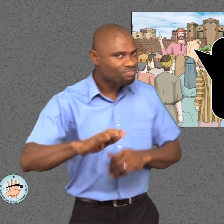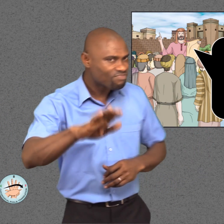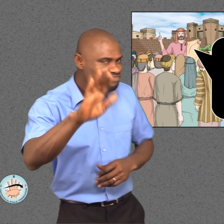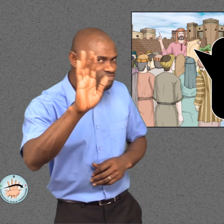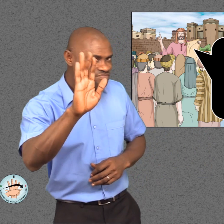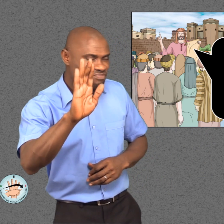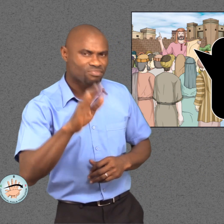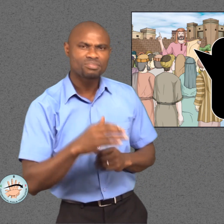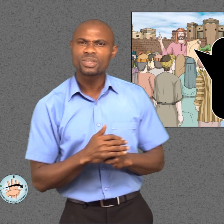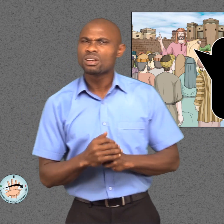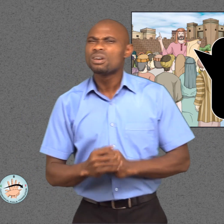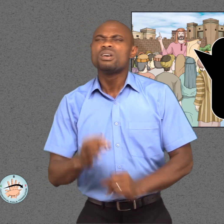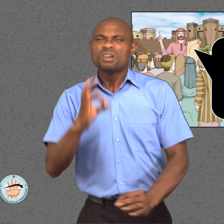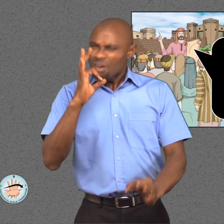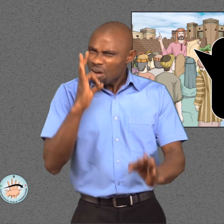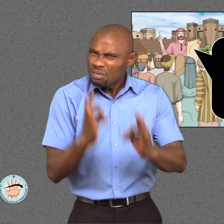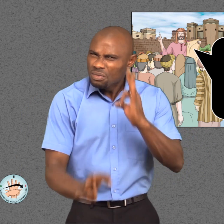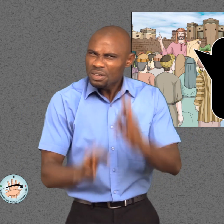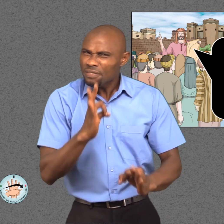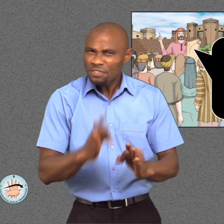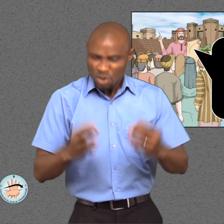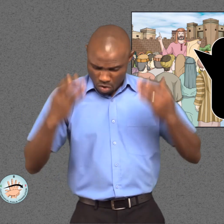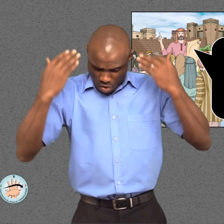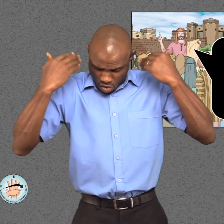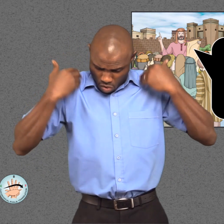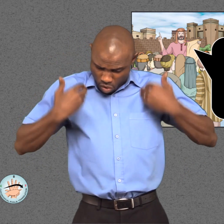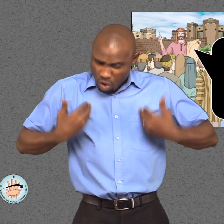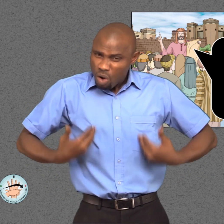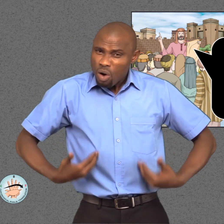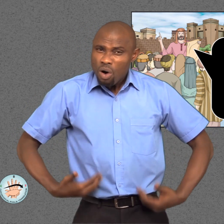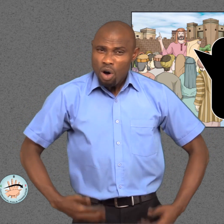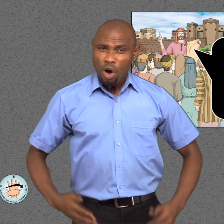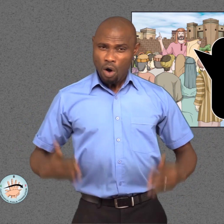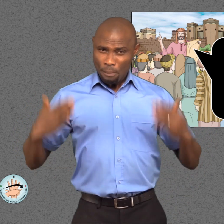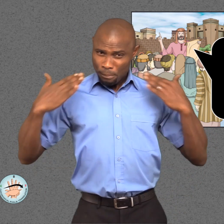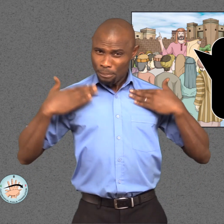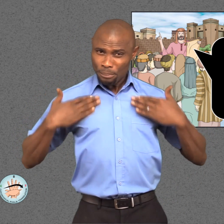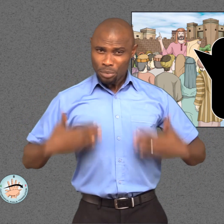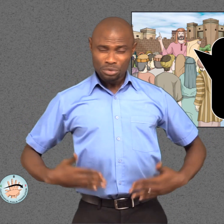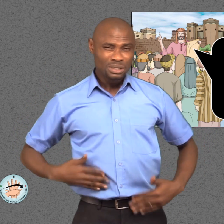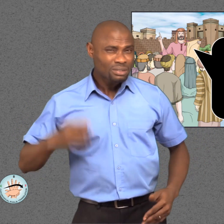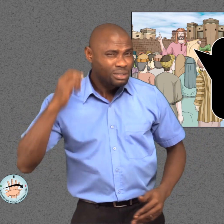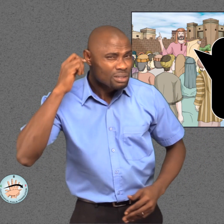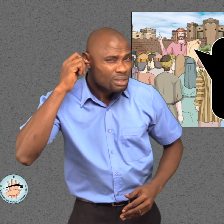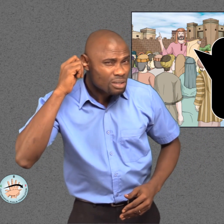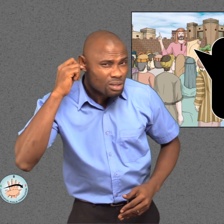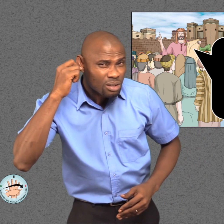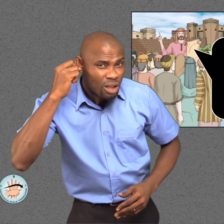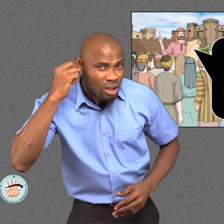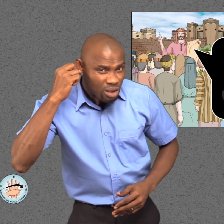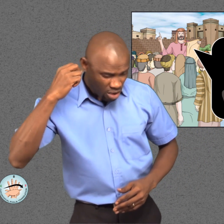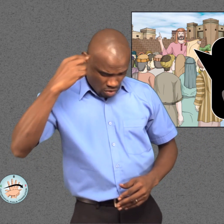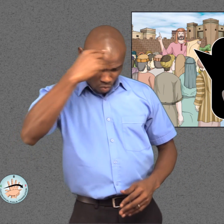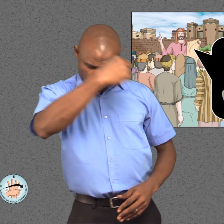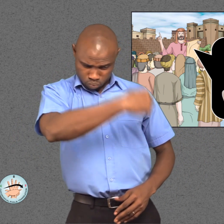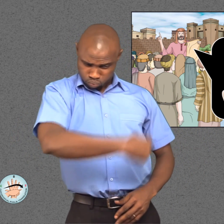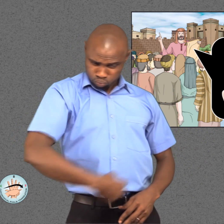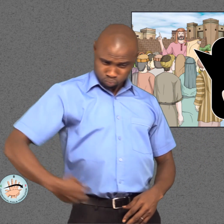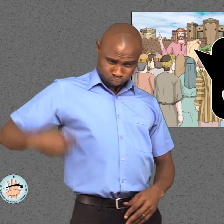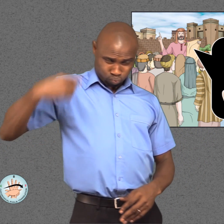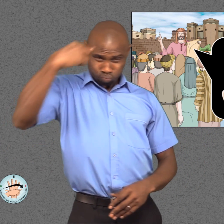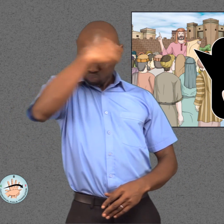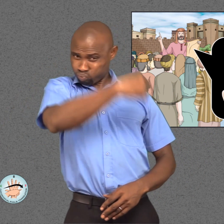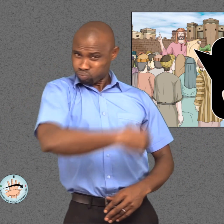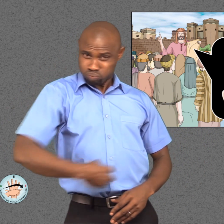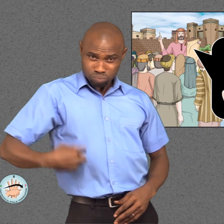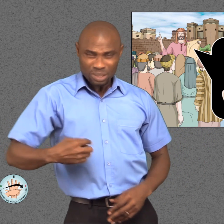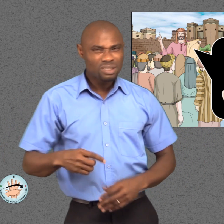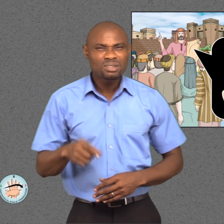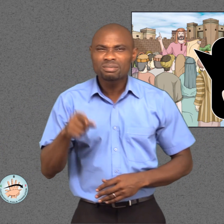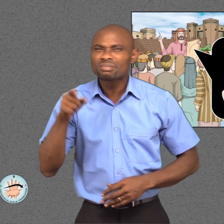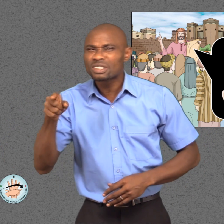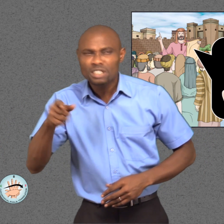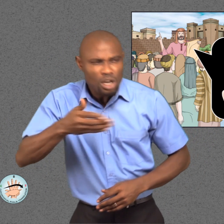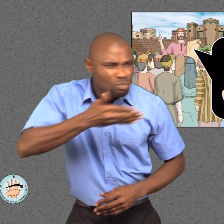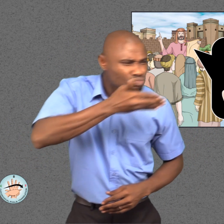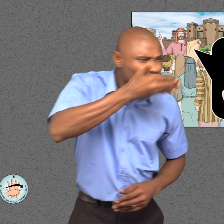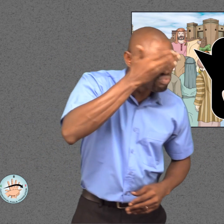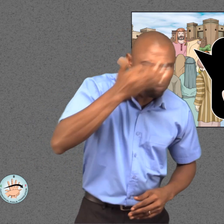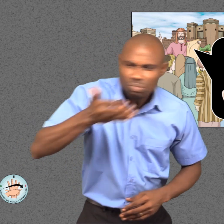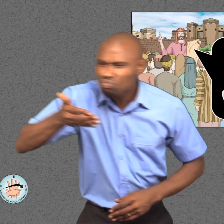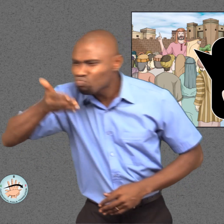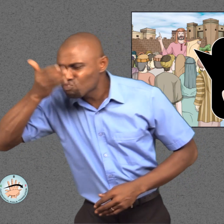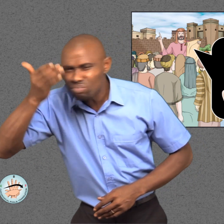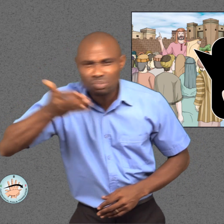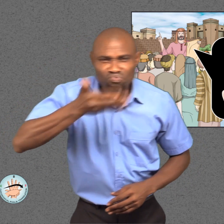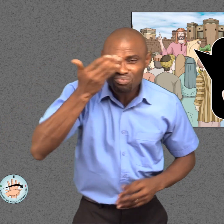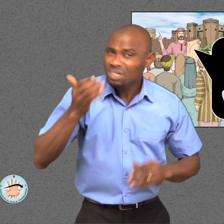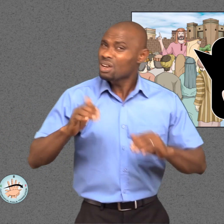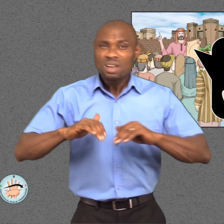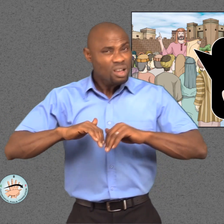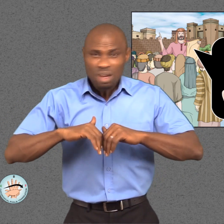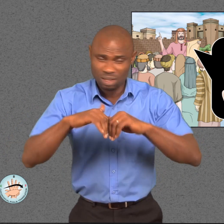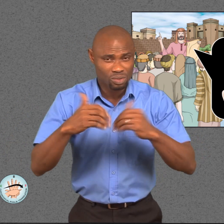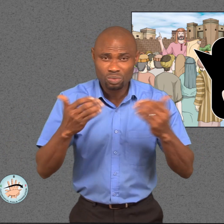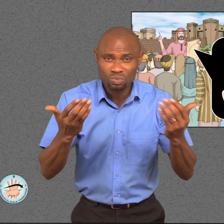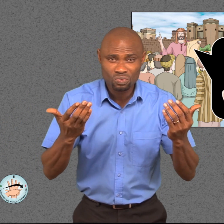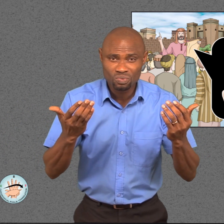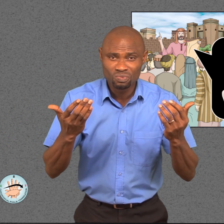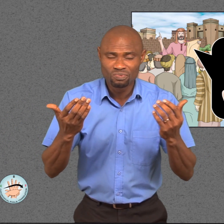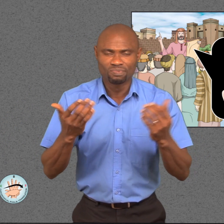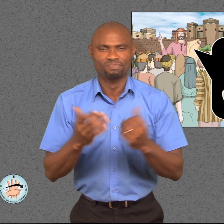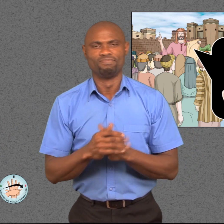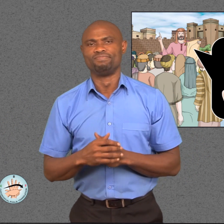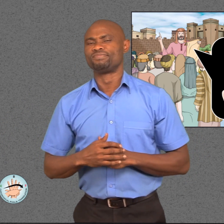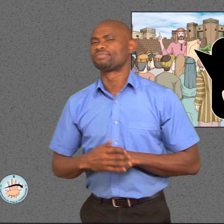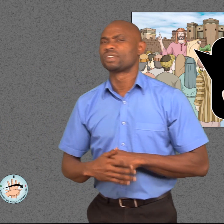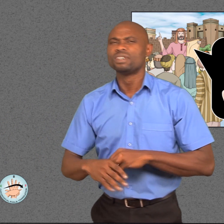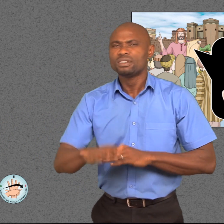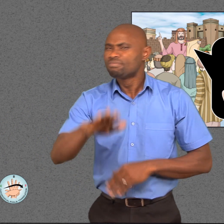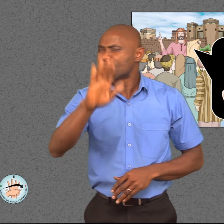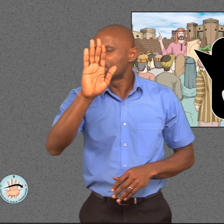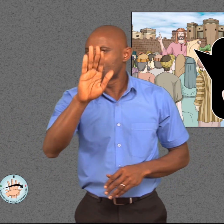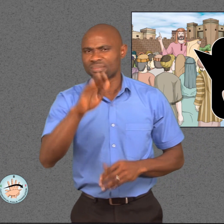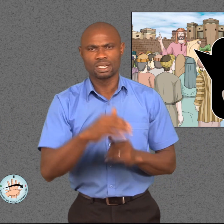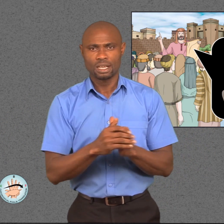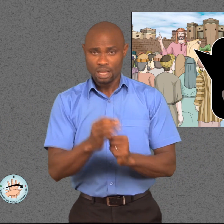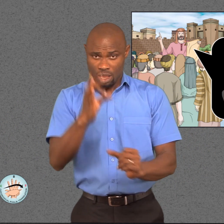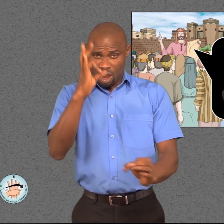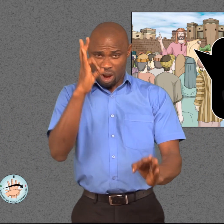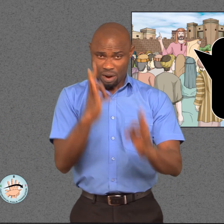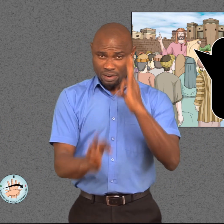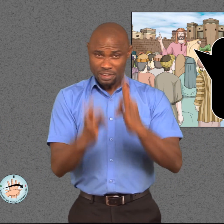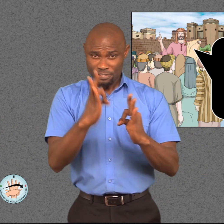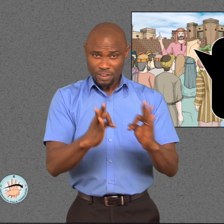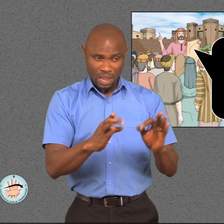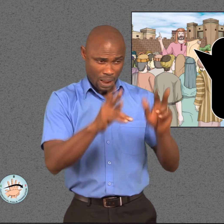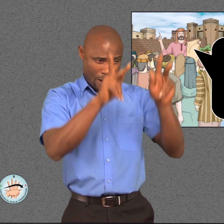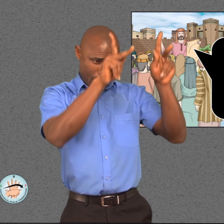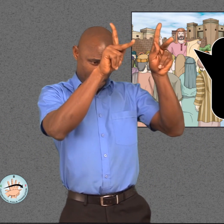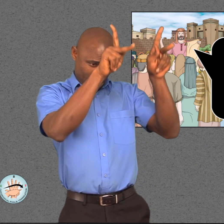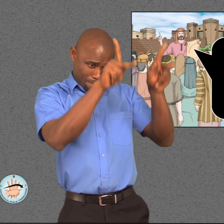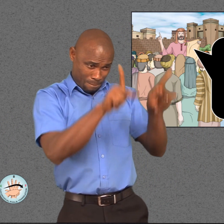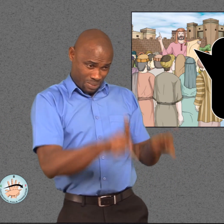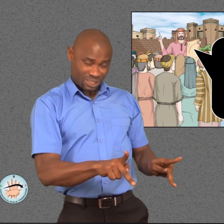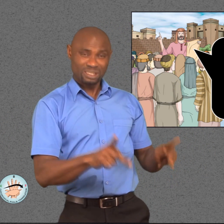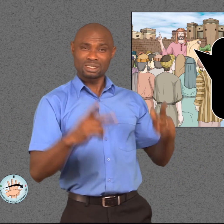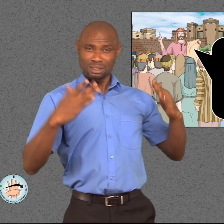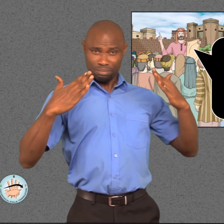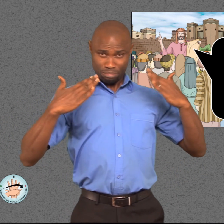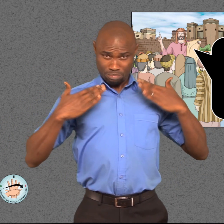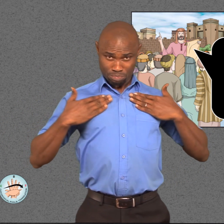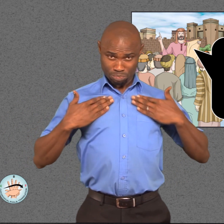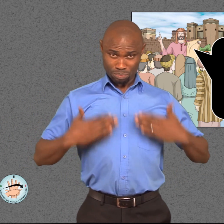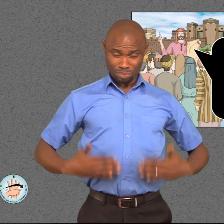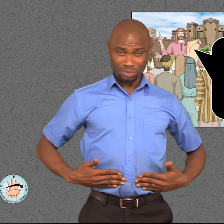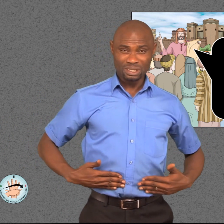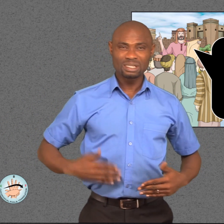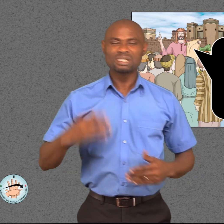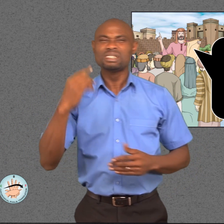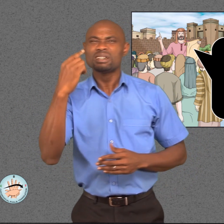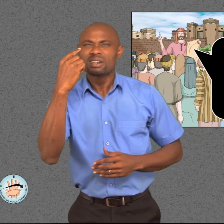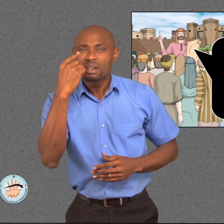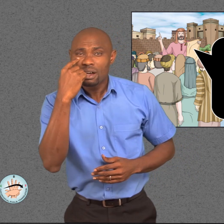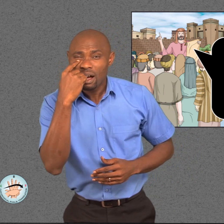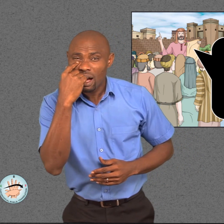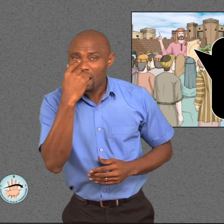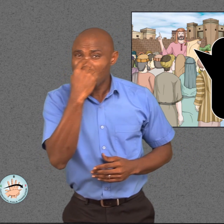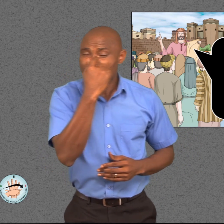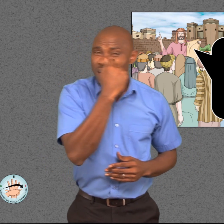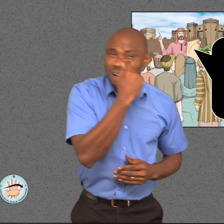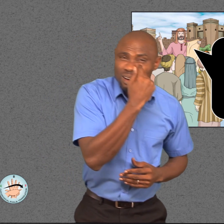If the whole body were an ear, where would the sense of smell be?